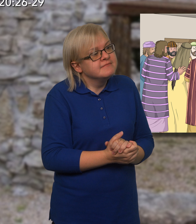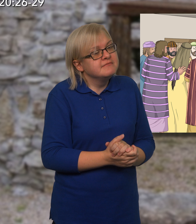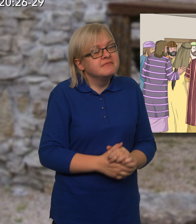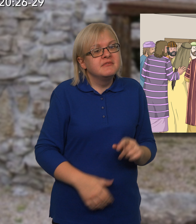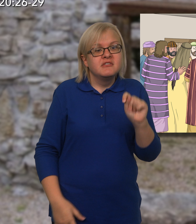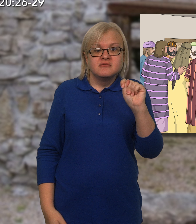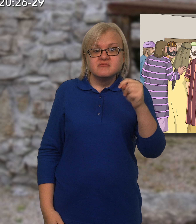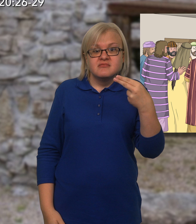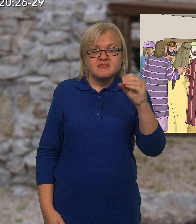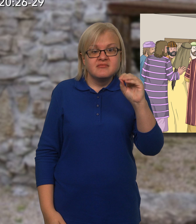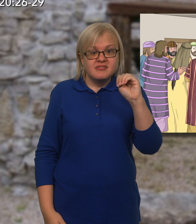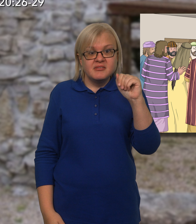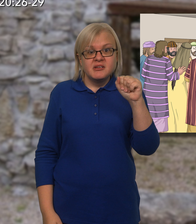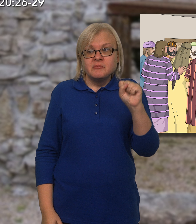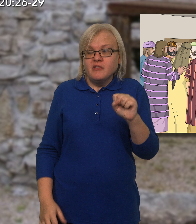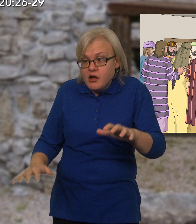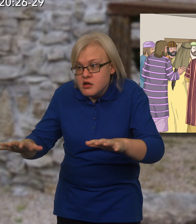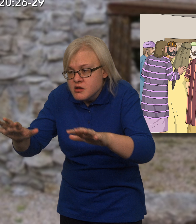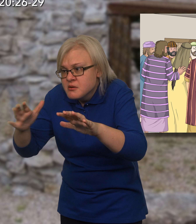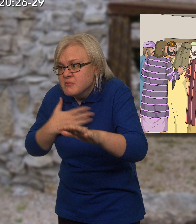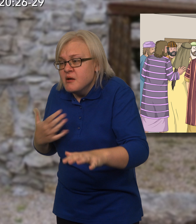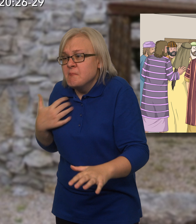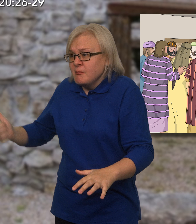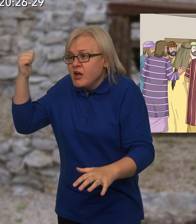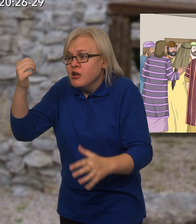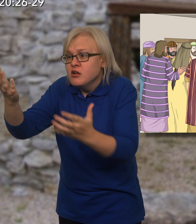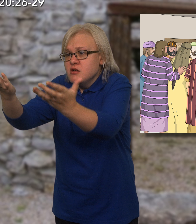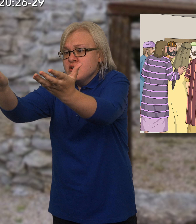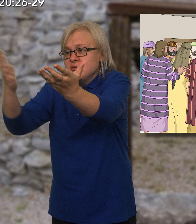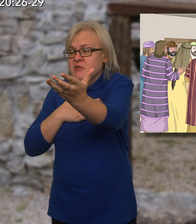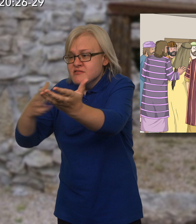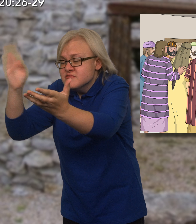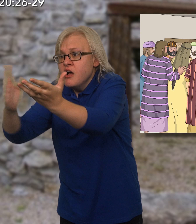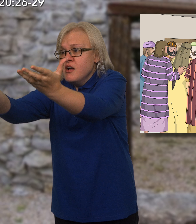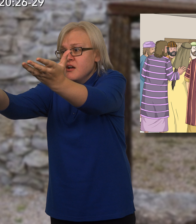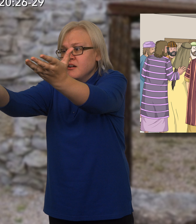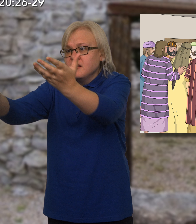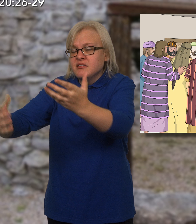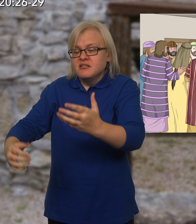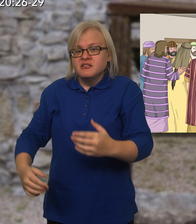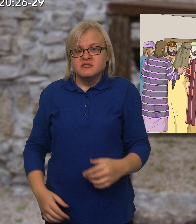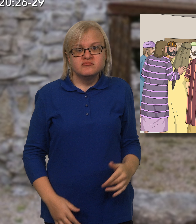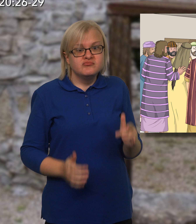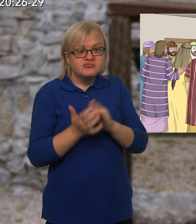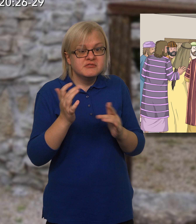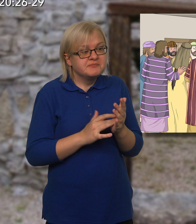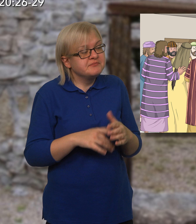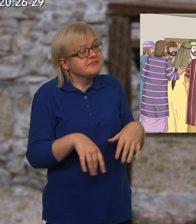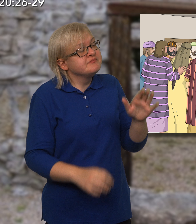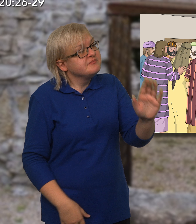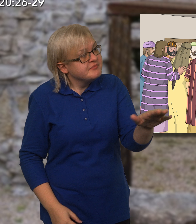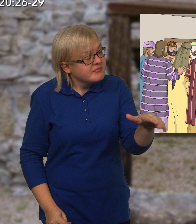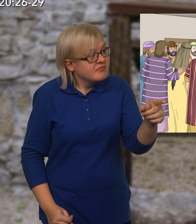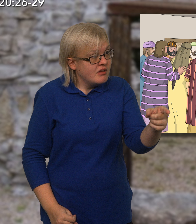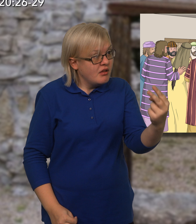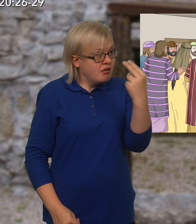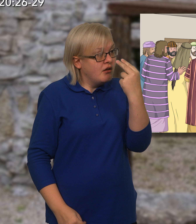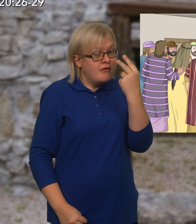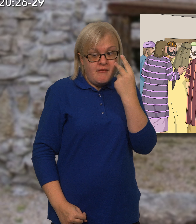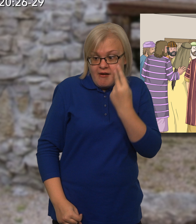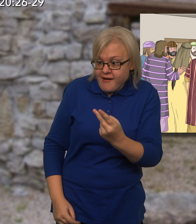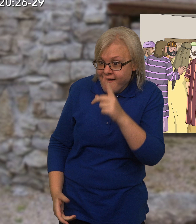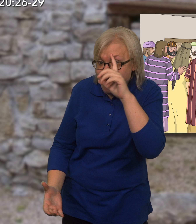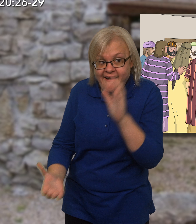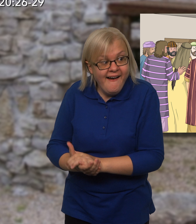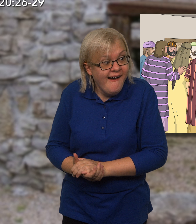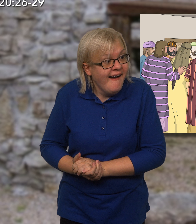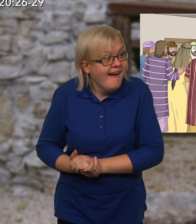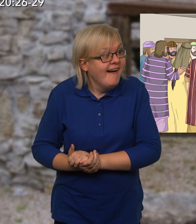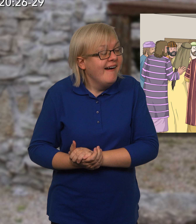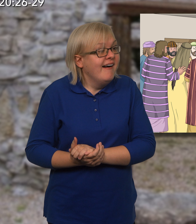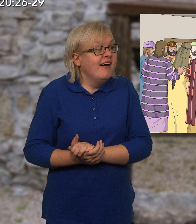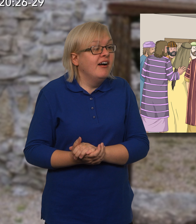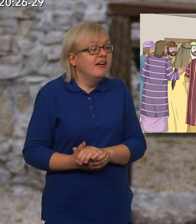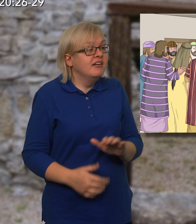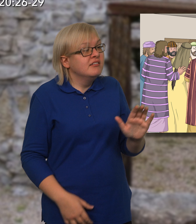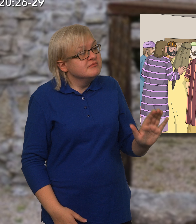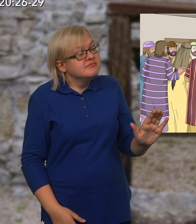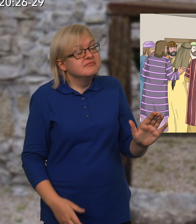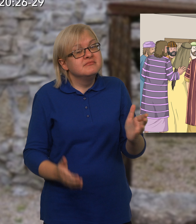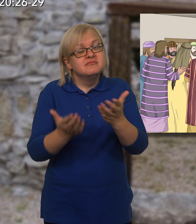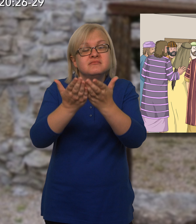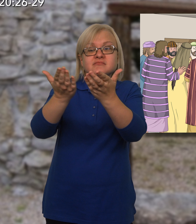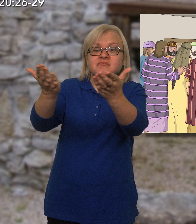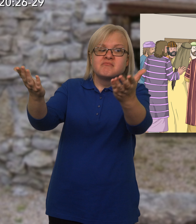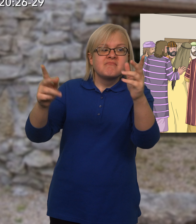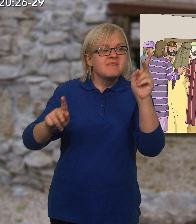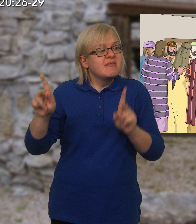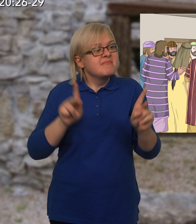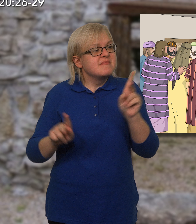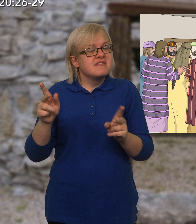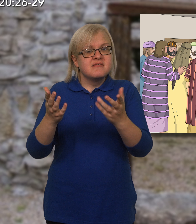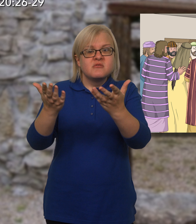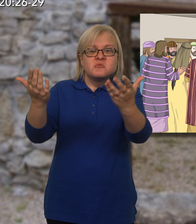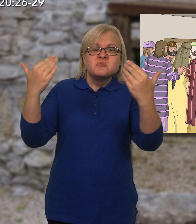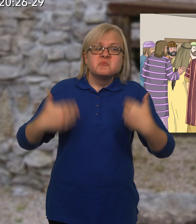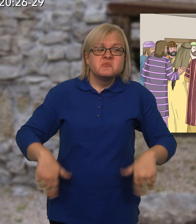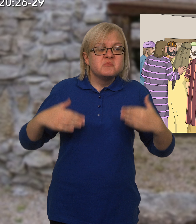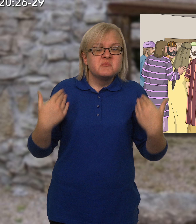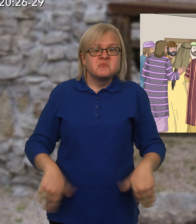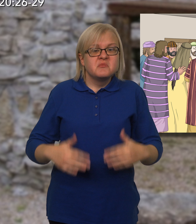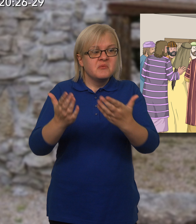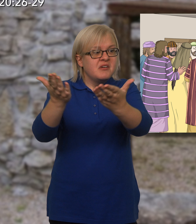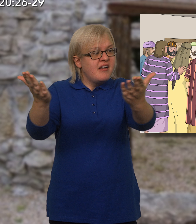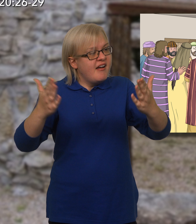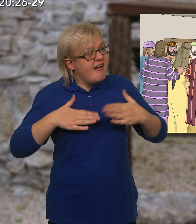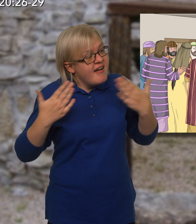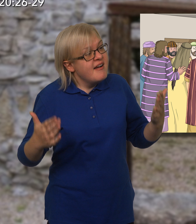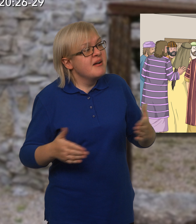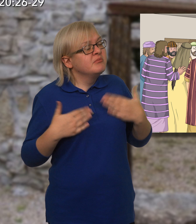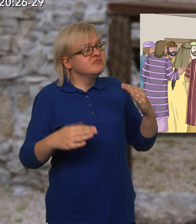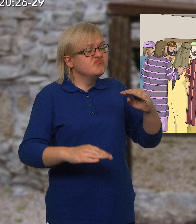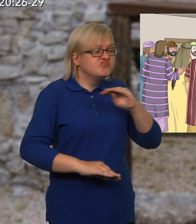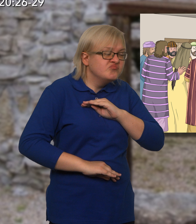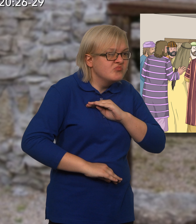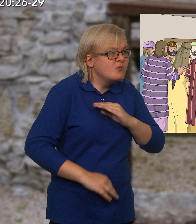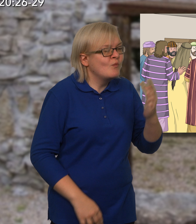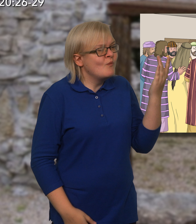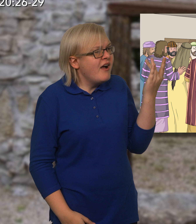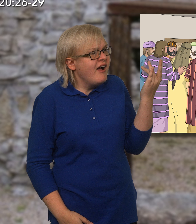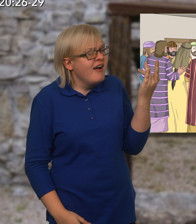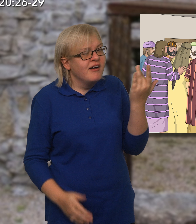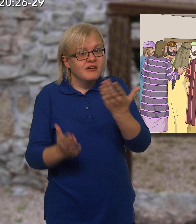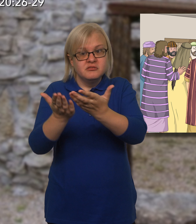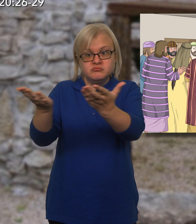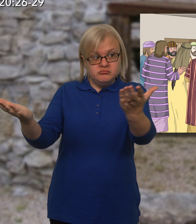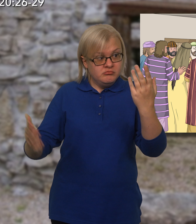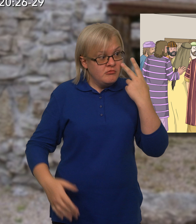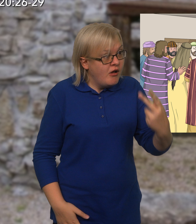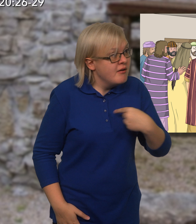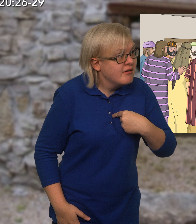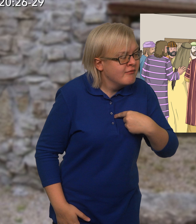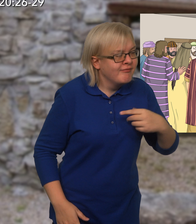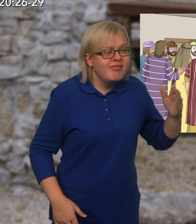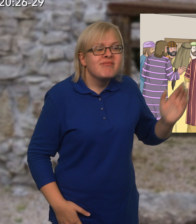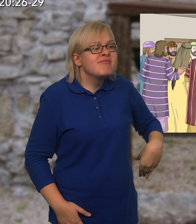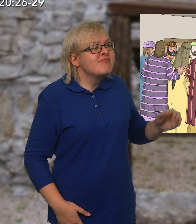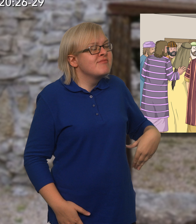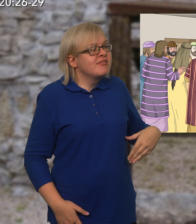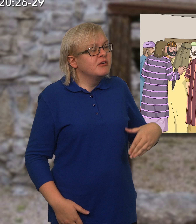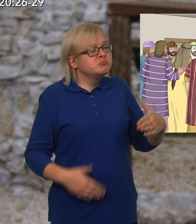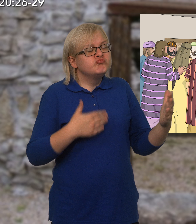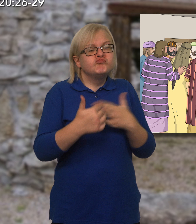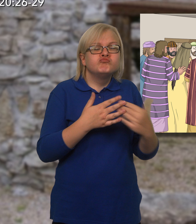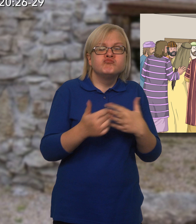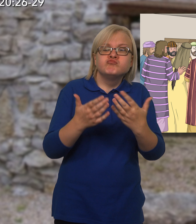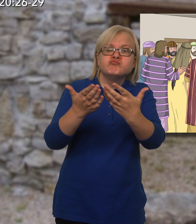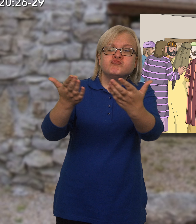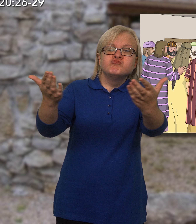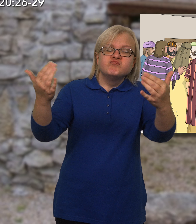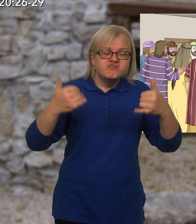Thomas replied, “My Lord and my God!” Jesus said to him, “Because you have seen Me, you have believed;